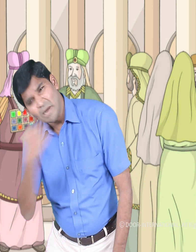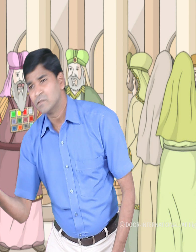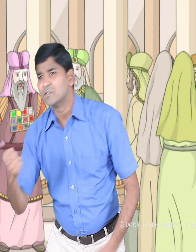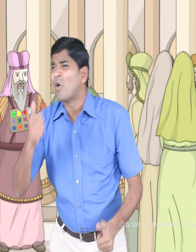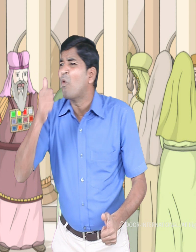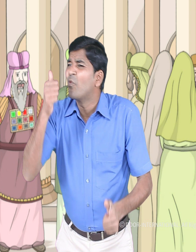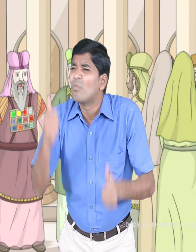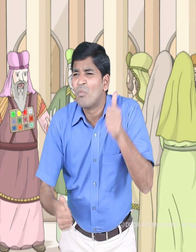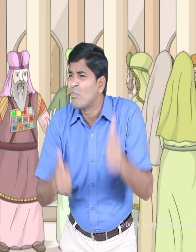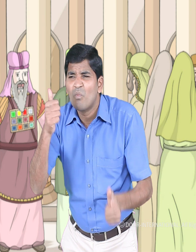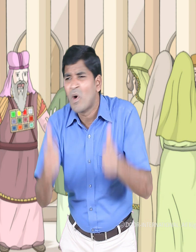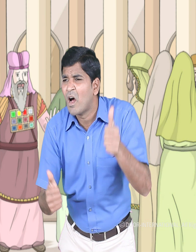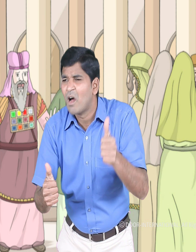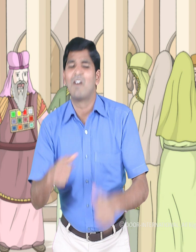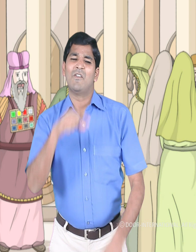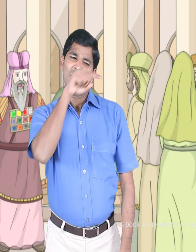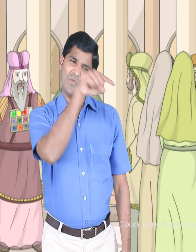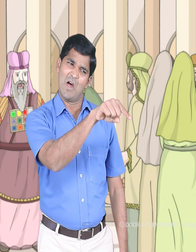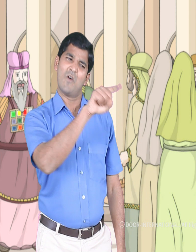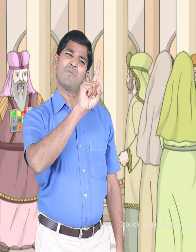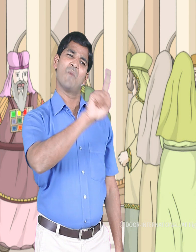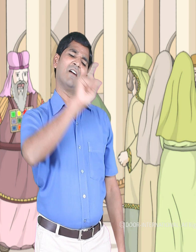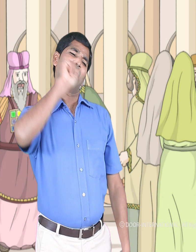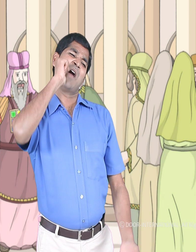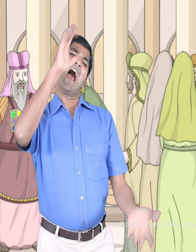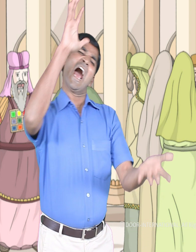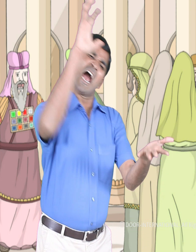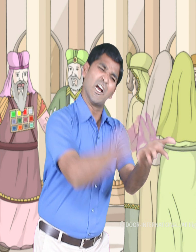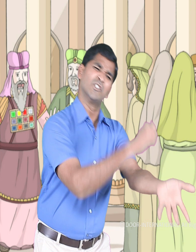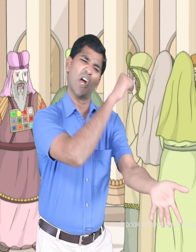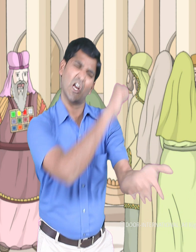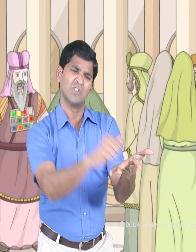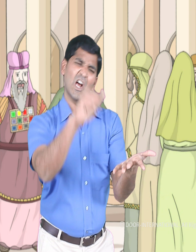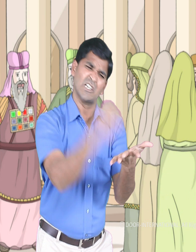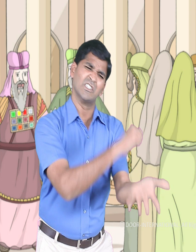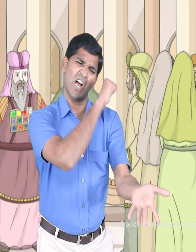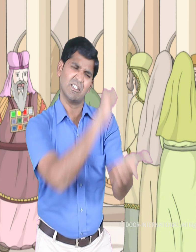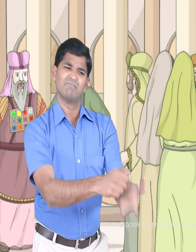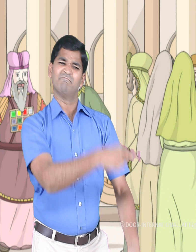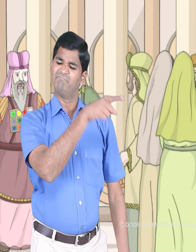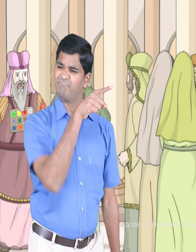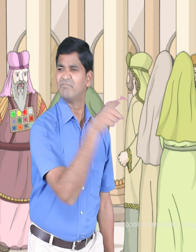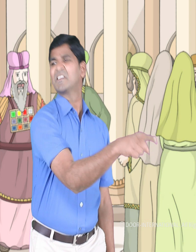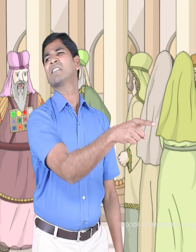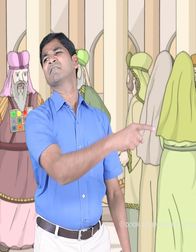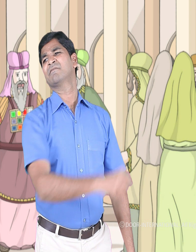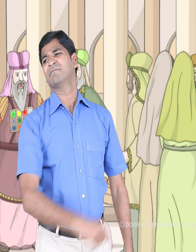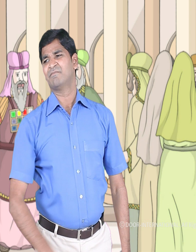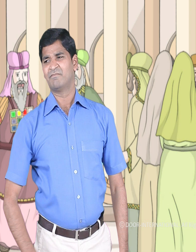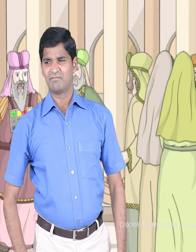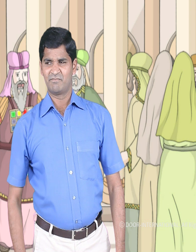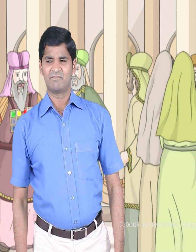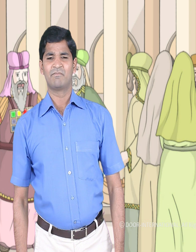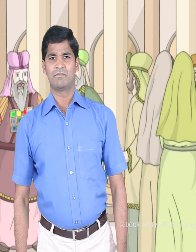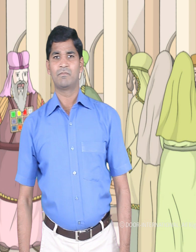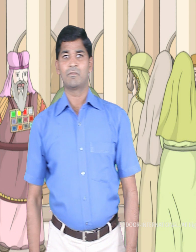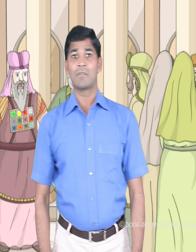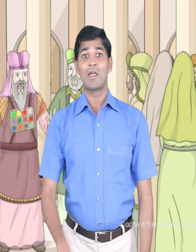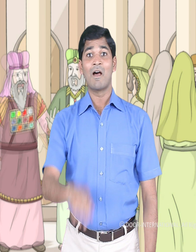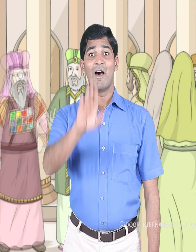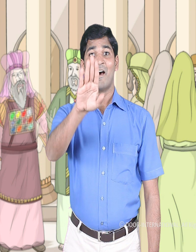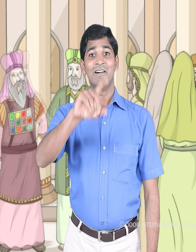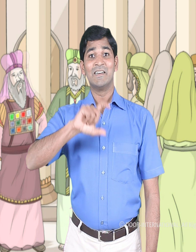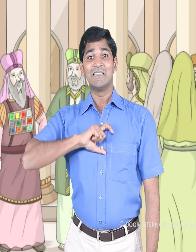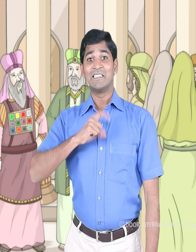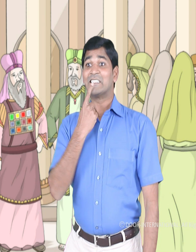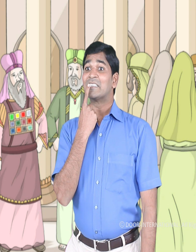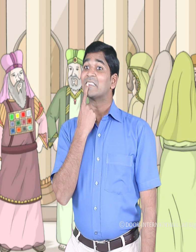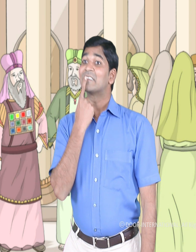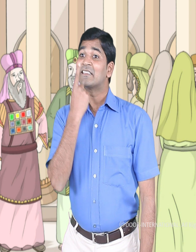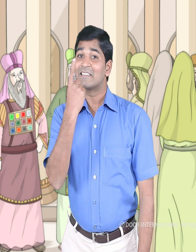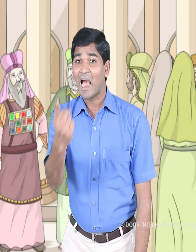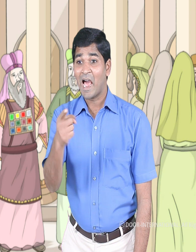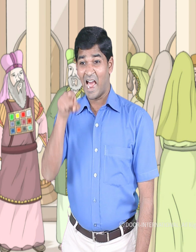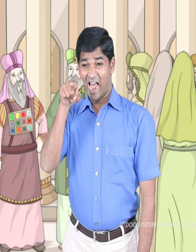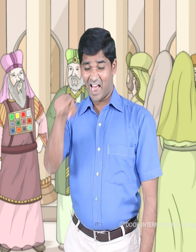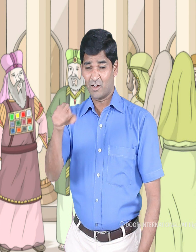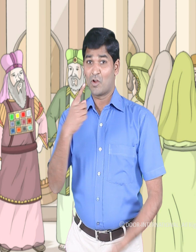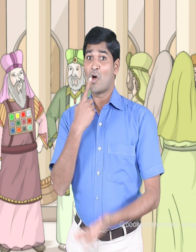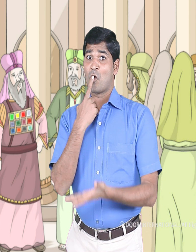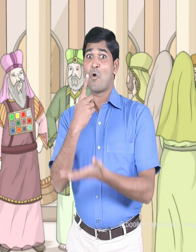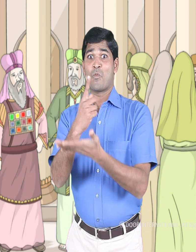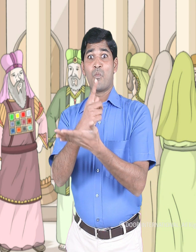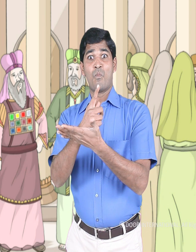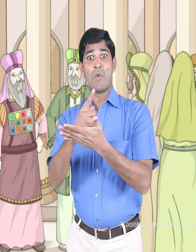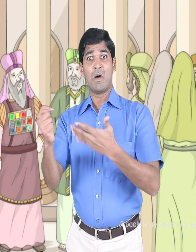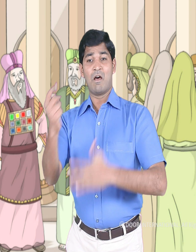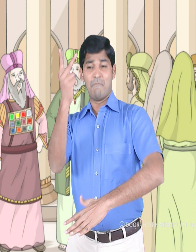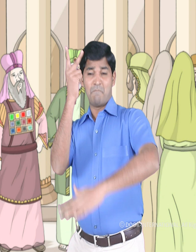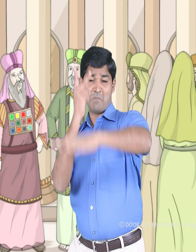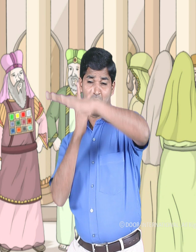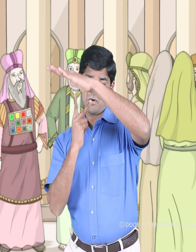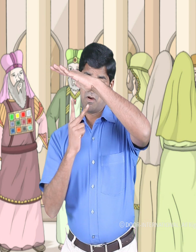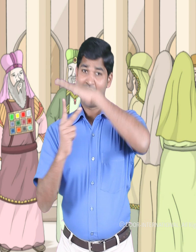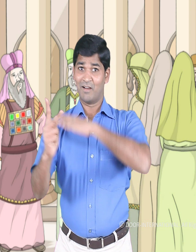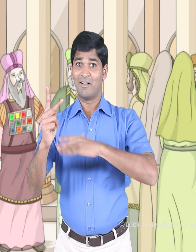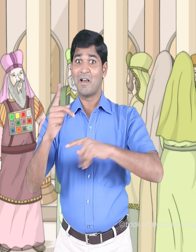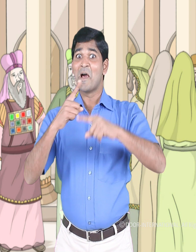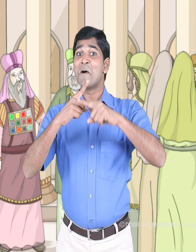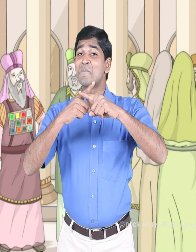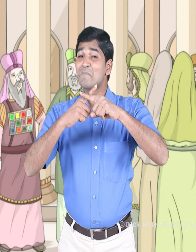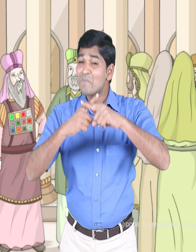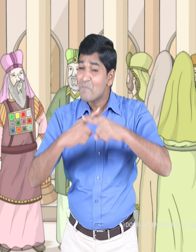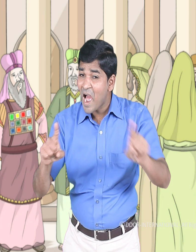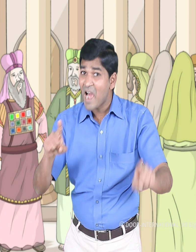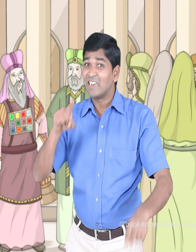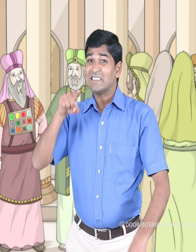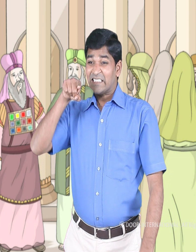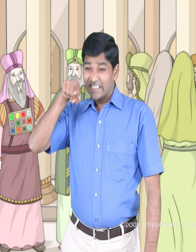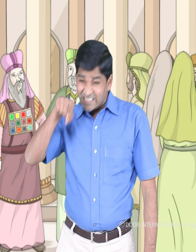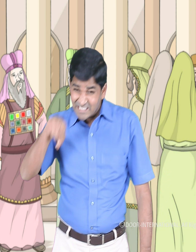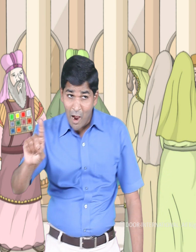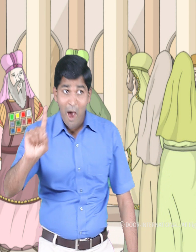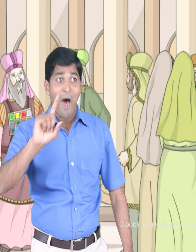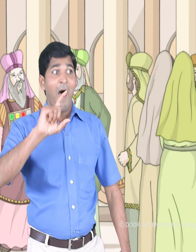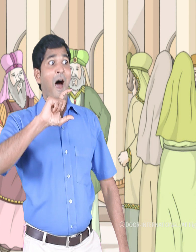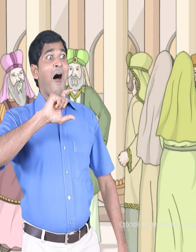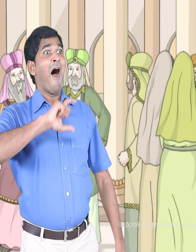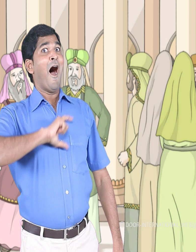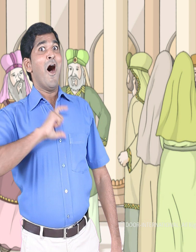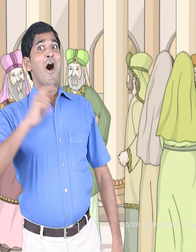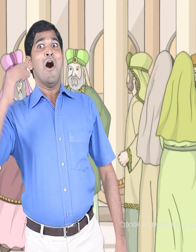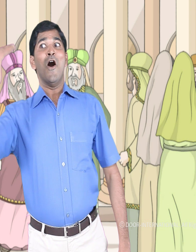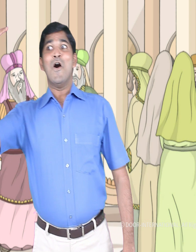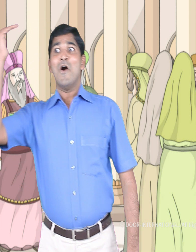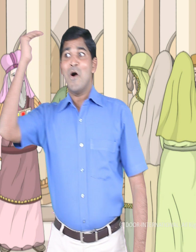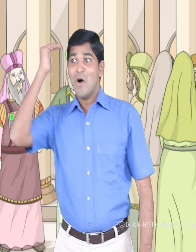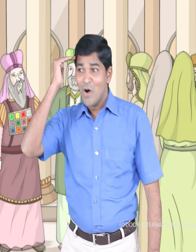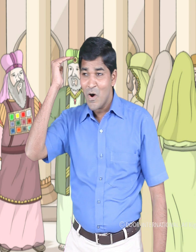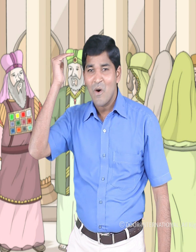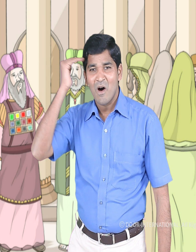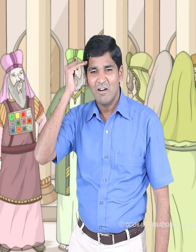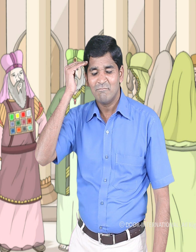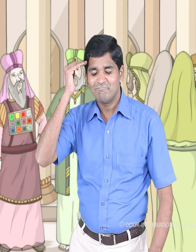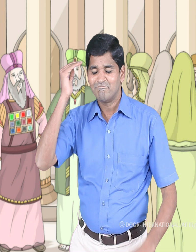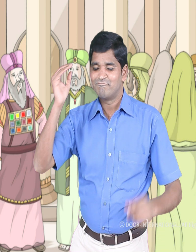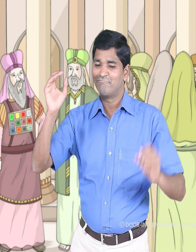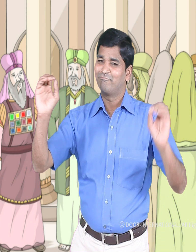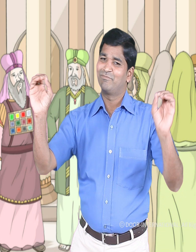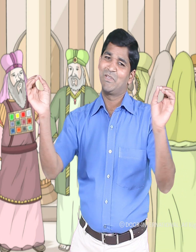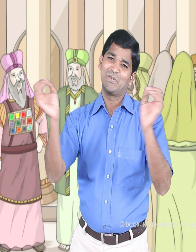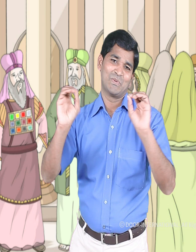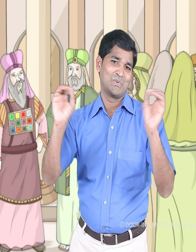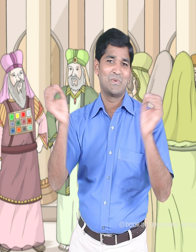Caiaphas did not say this on his own.